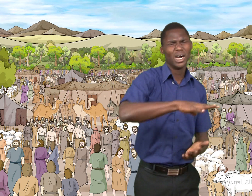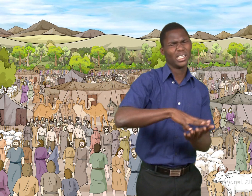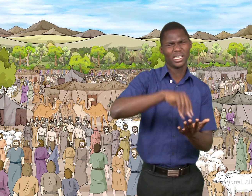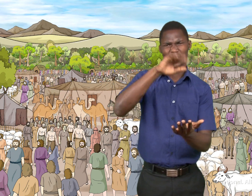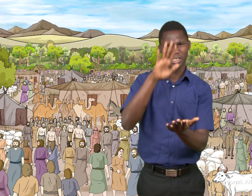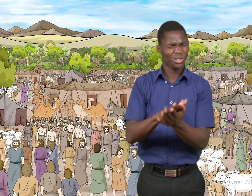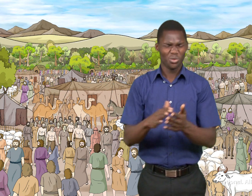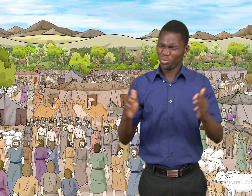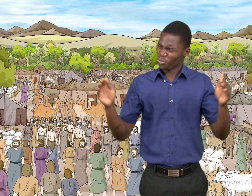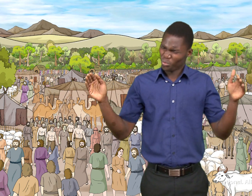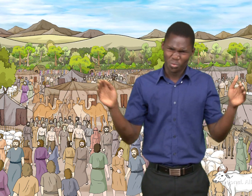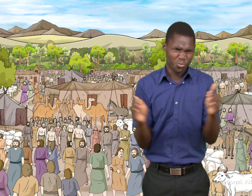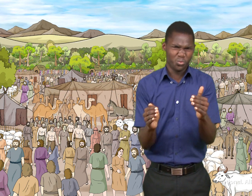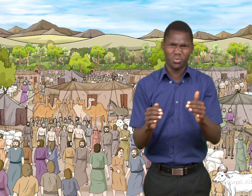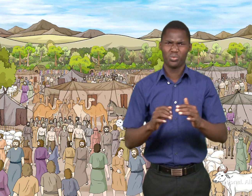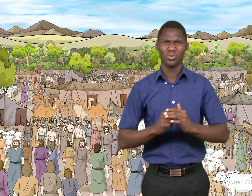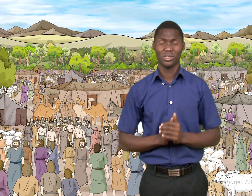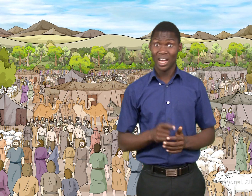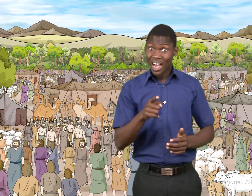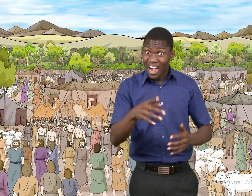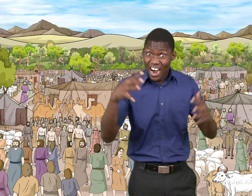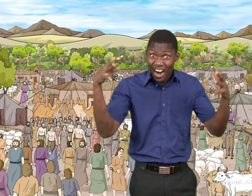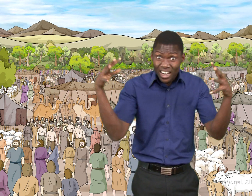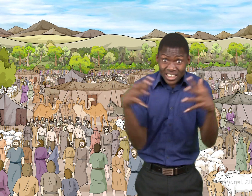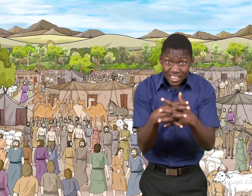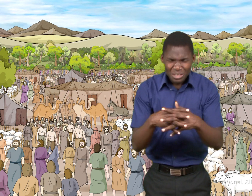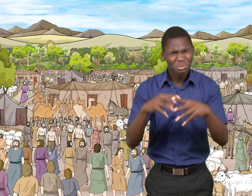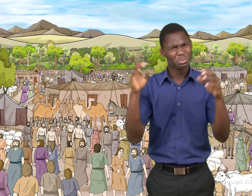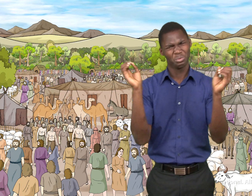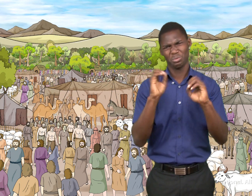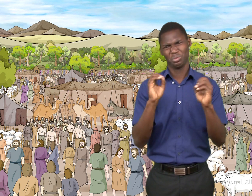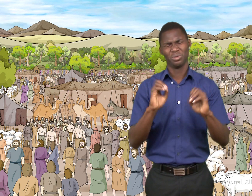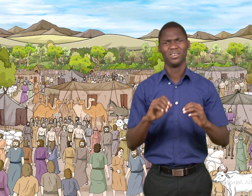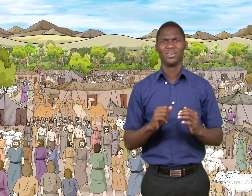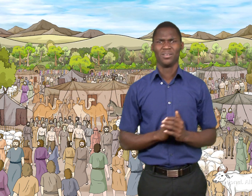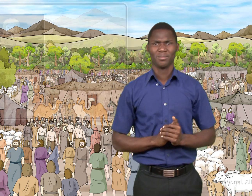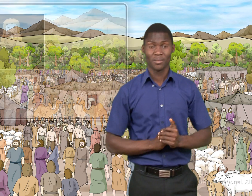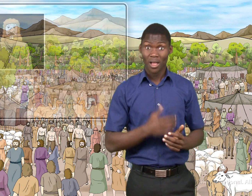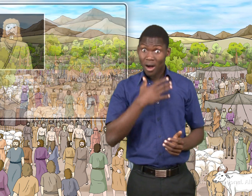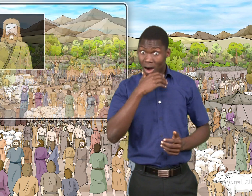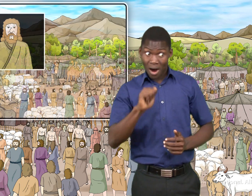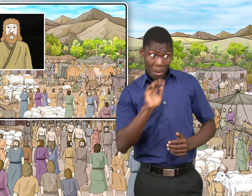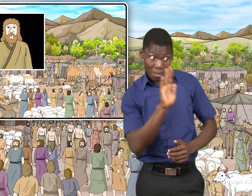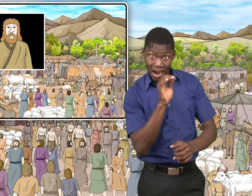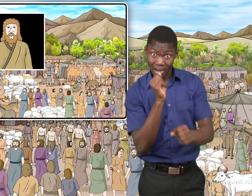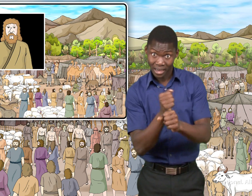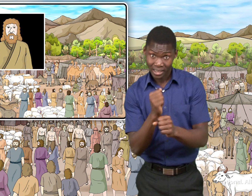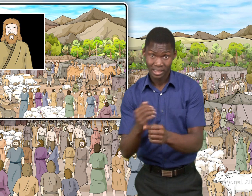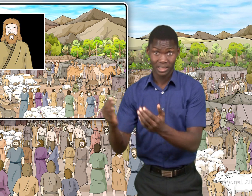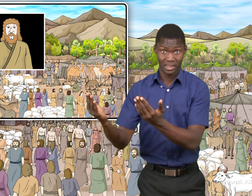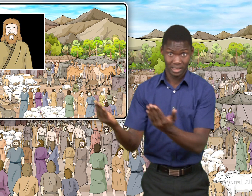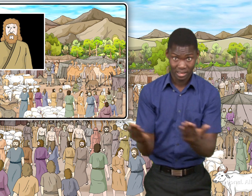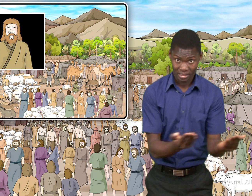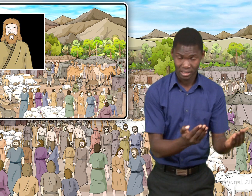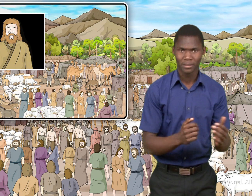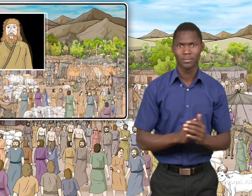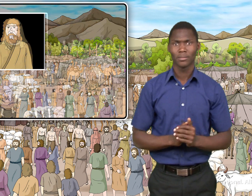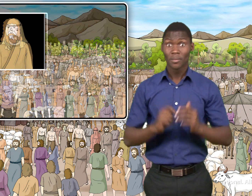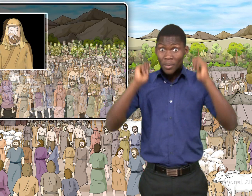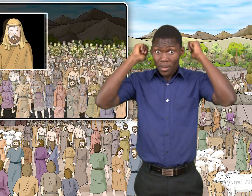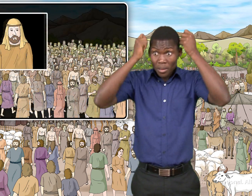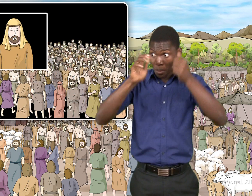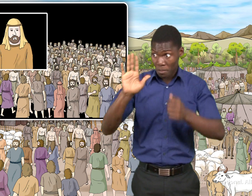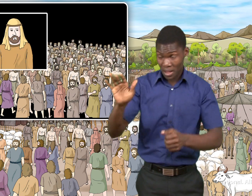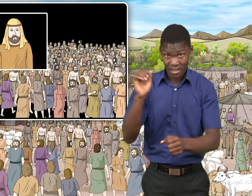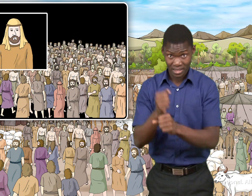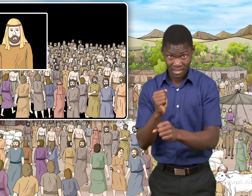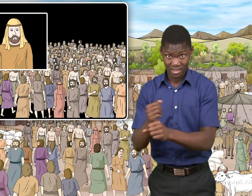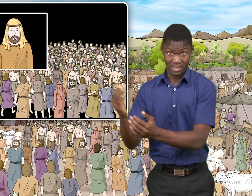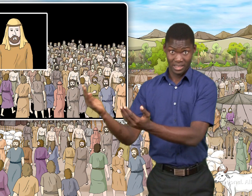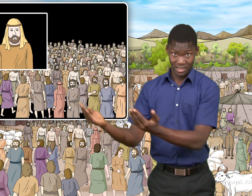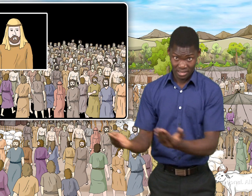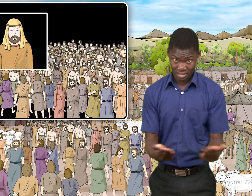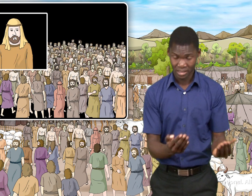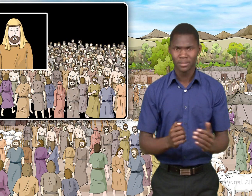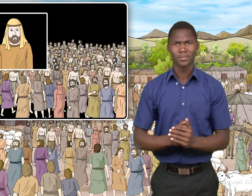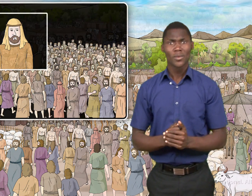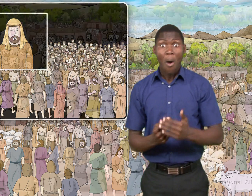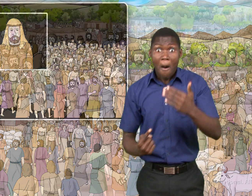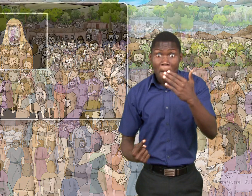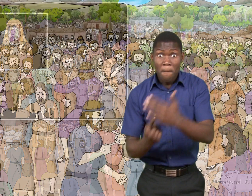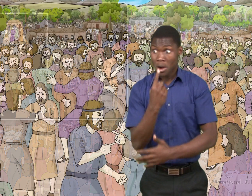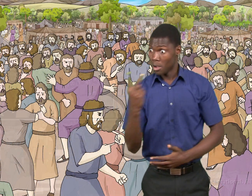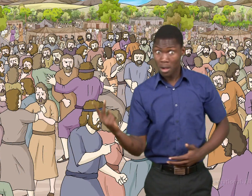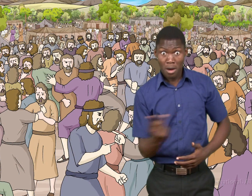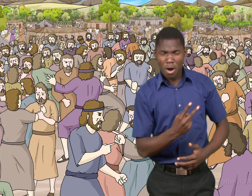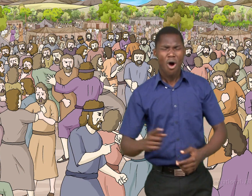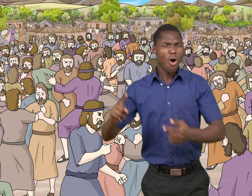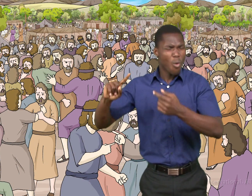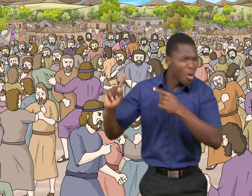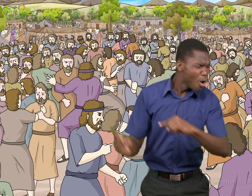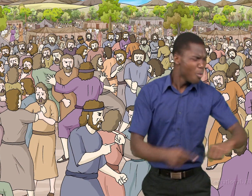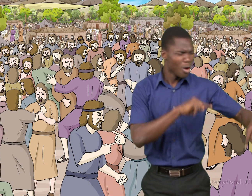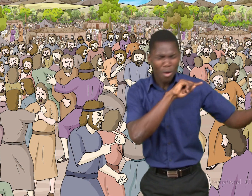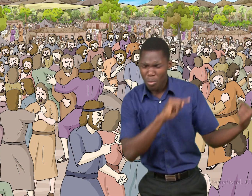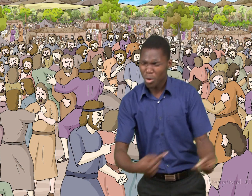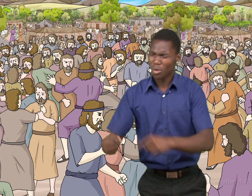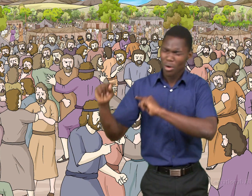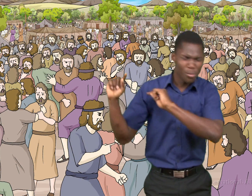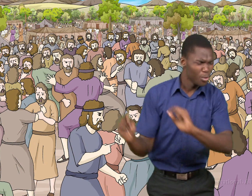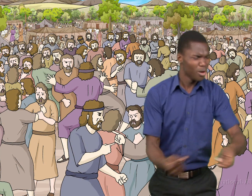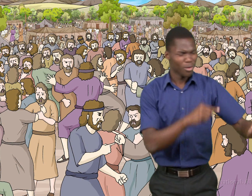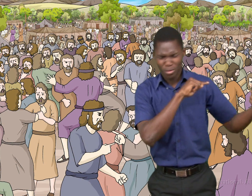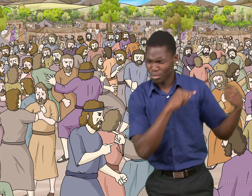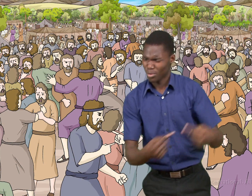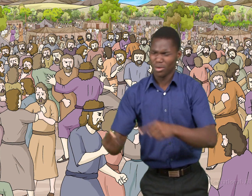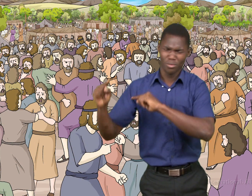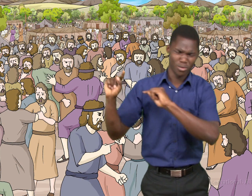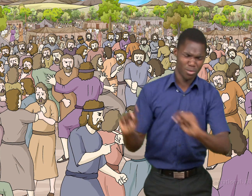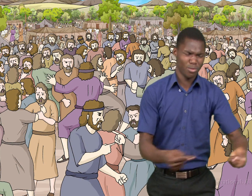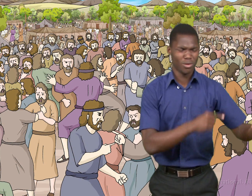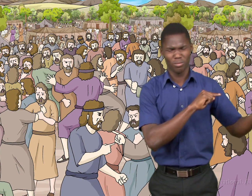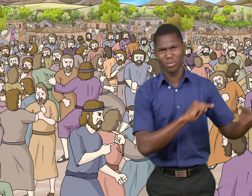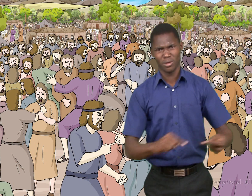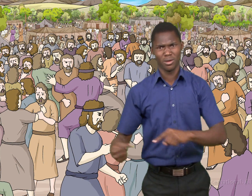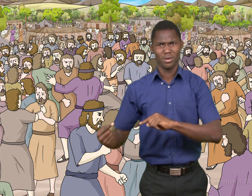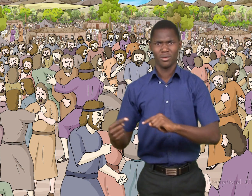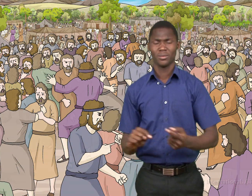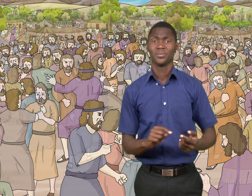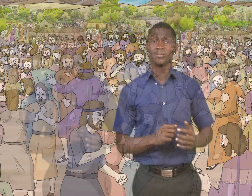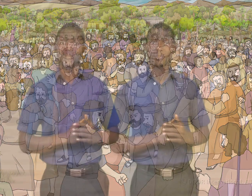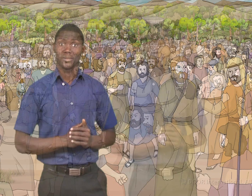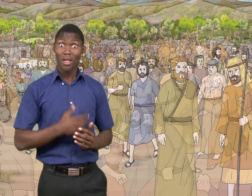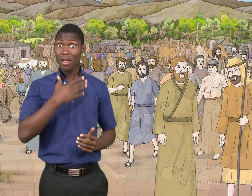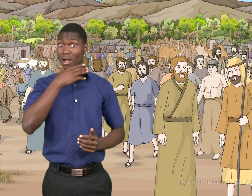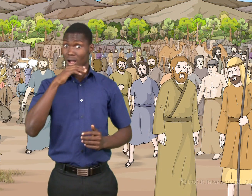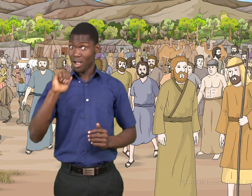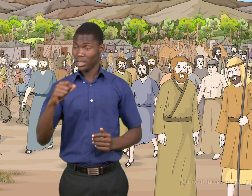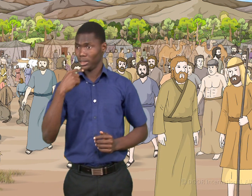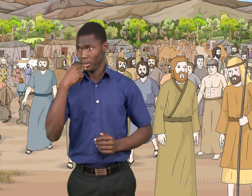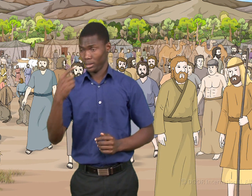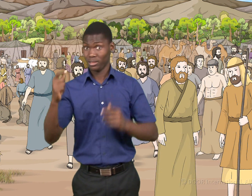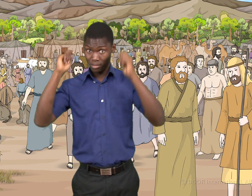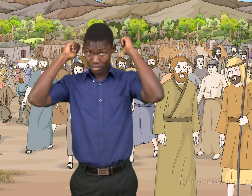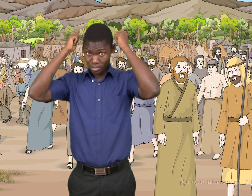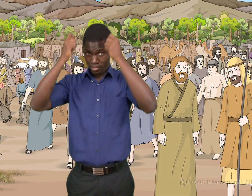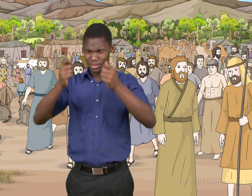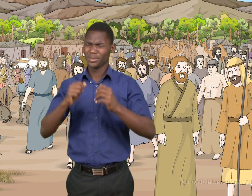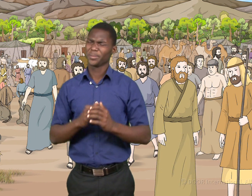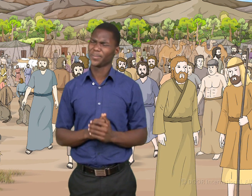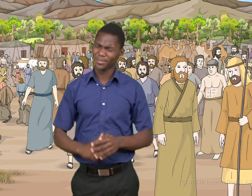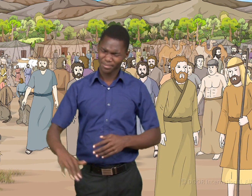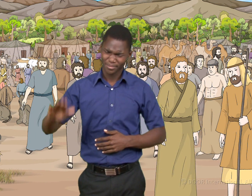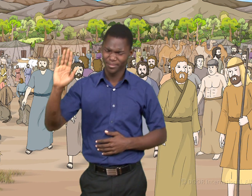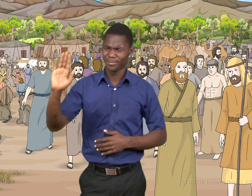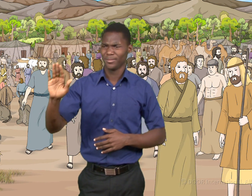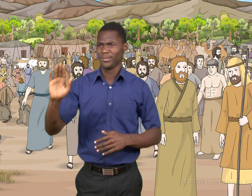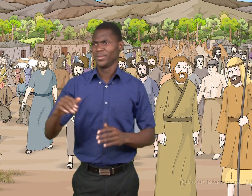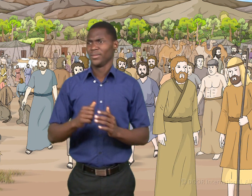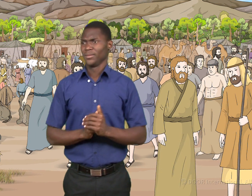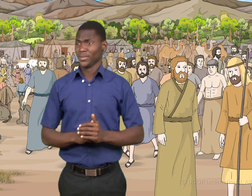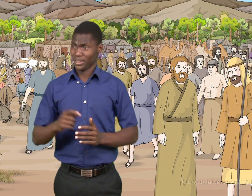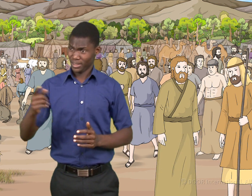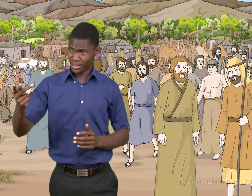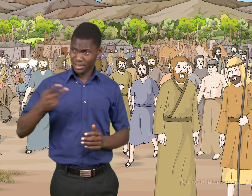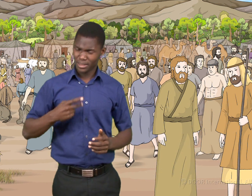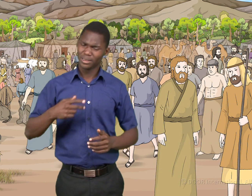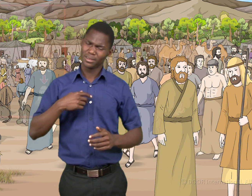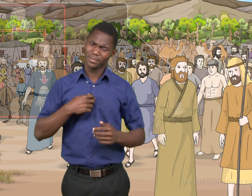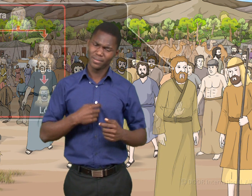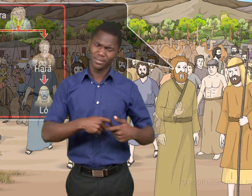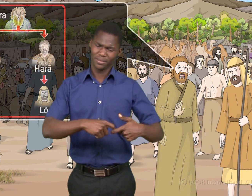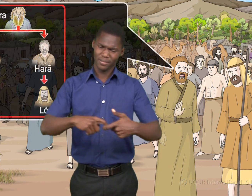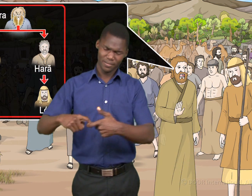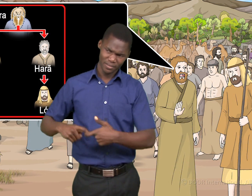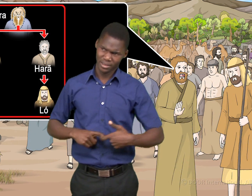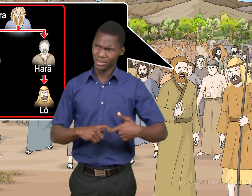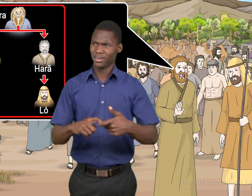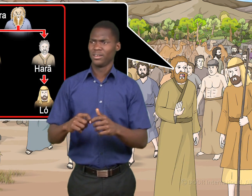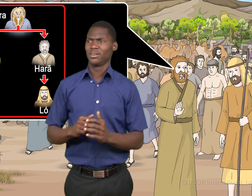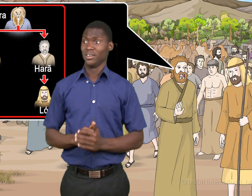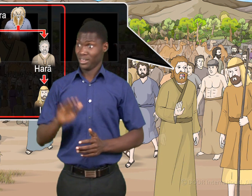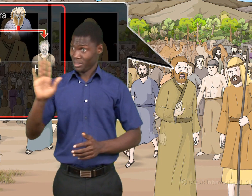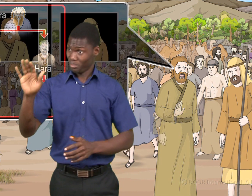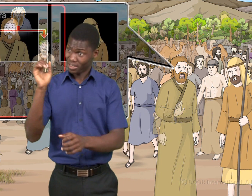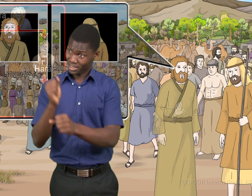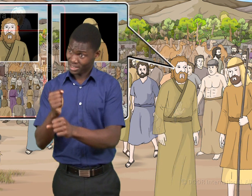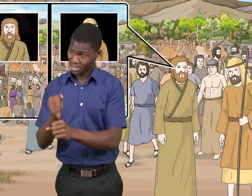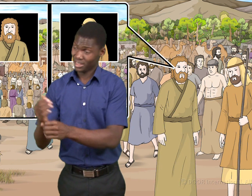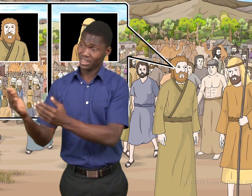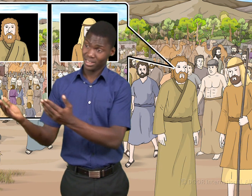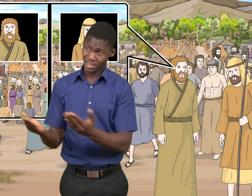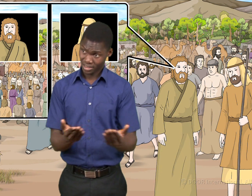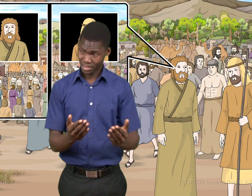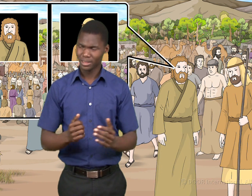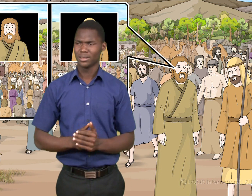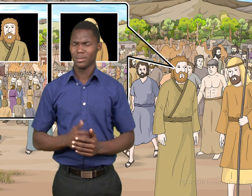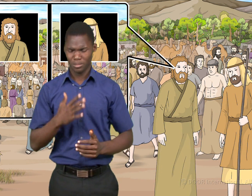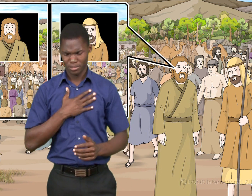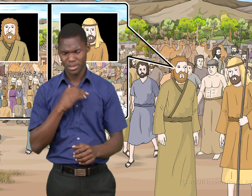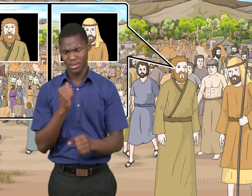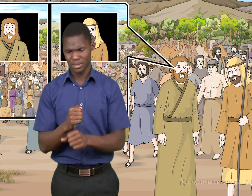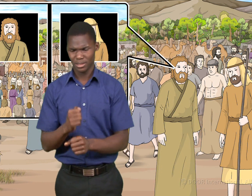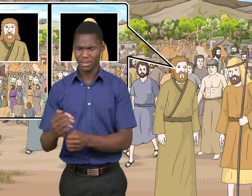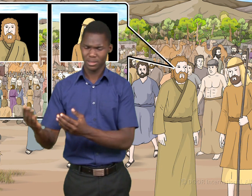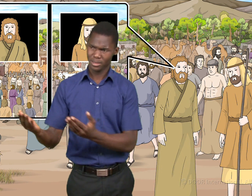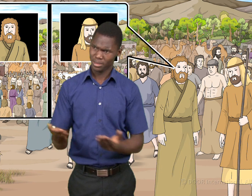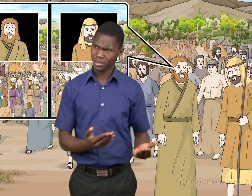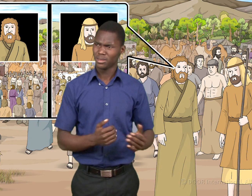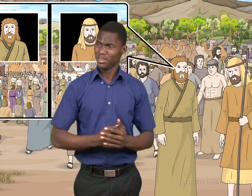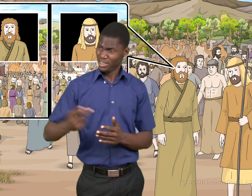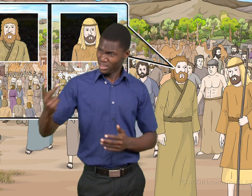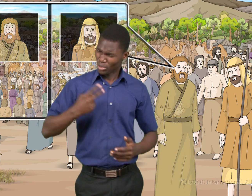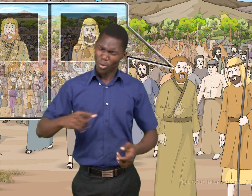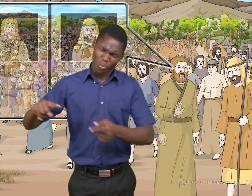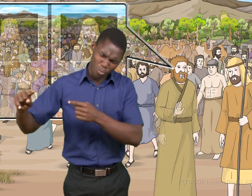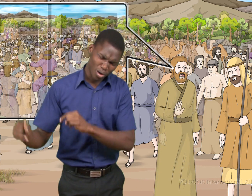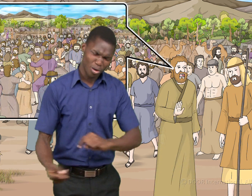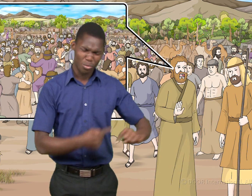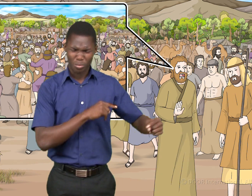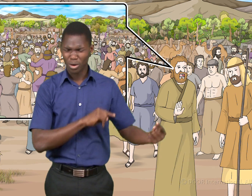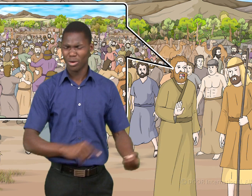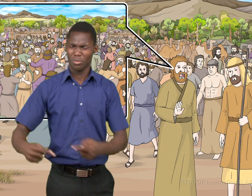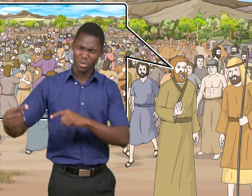So Abram said to Lot, “Please let there be no contention between you and me, or between your herdsmen and my herdsmen.